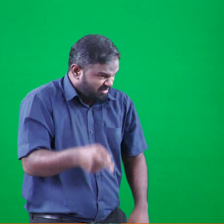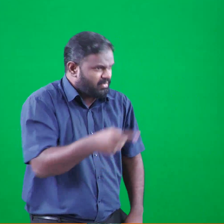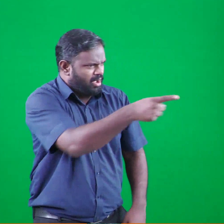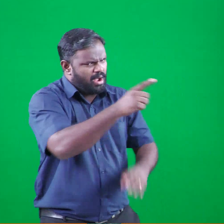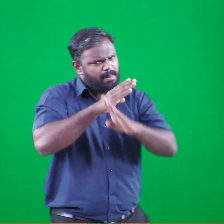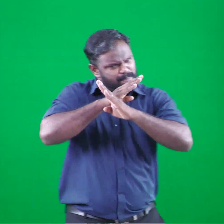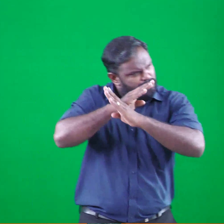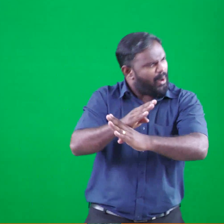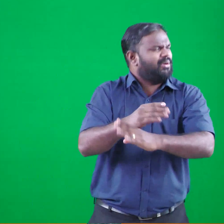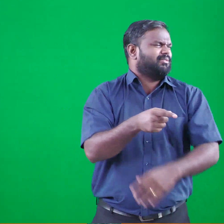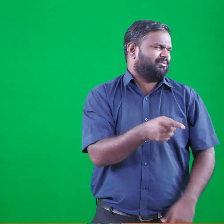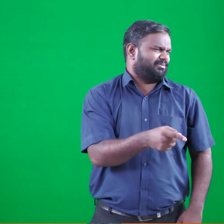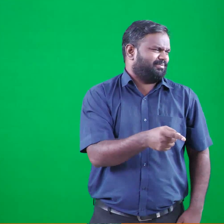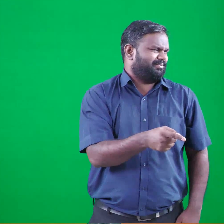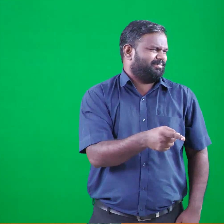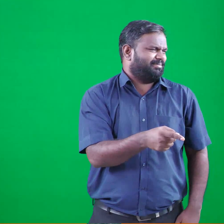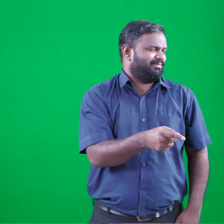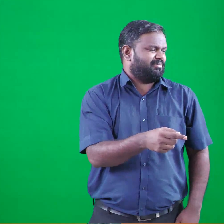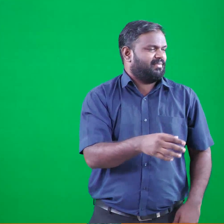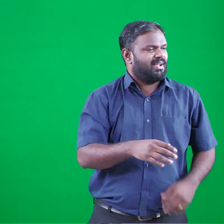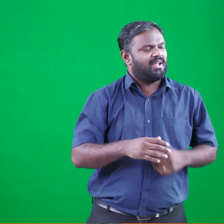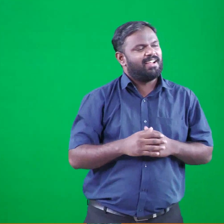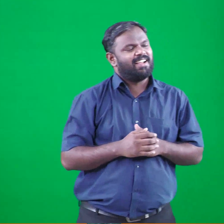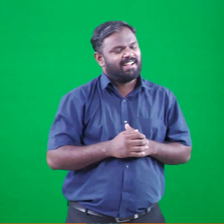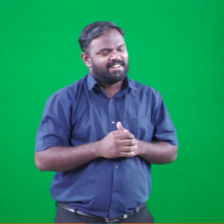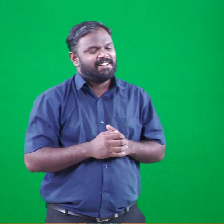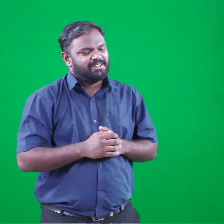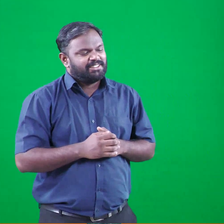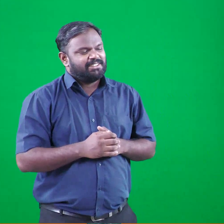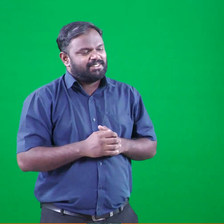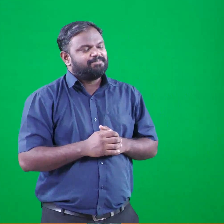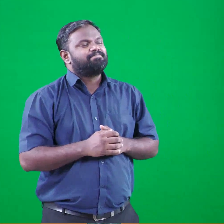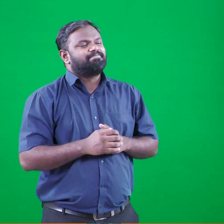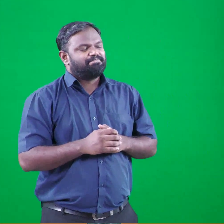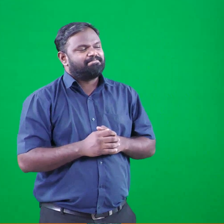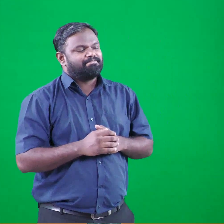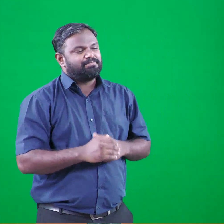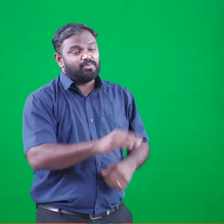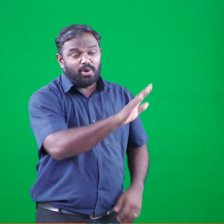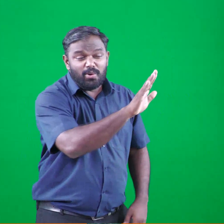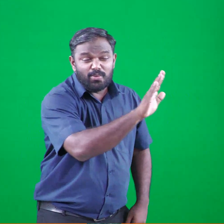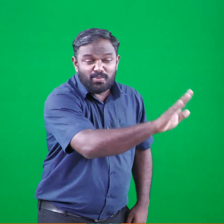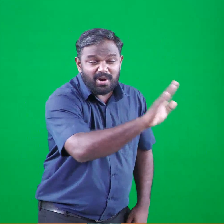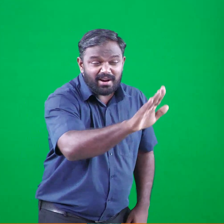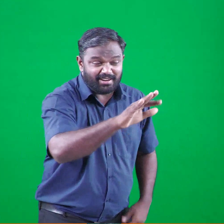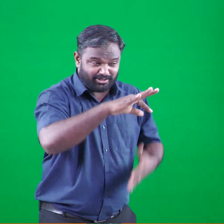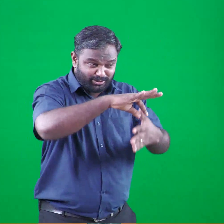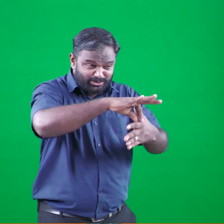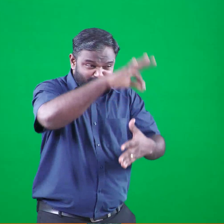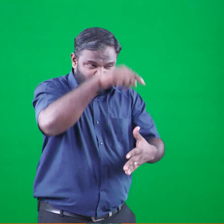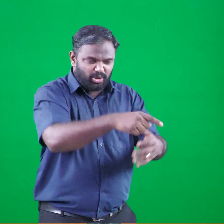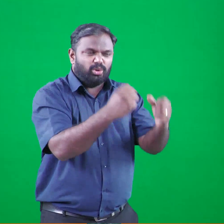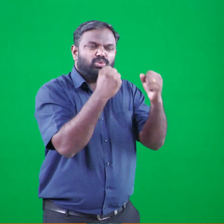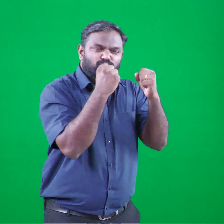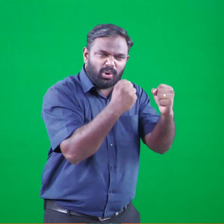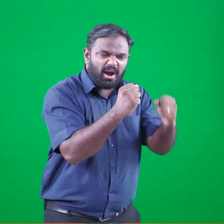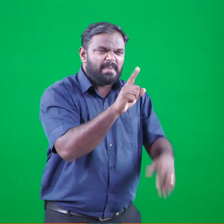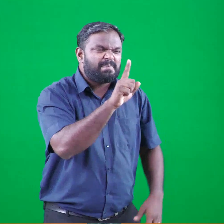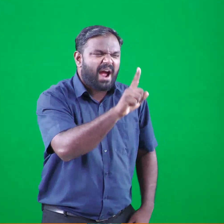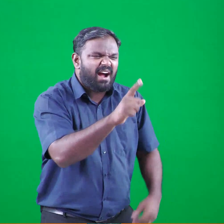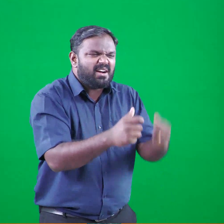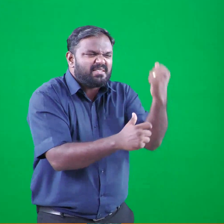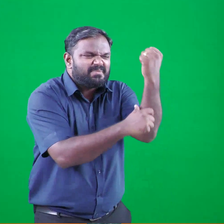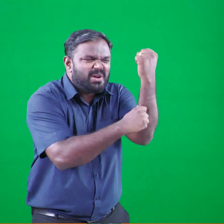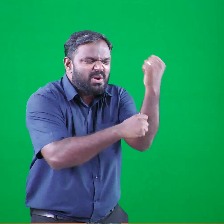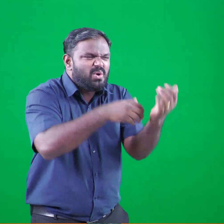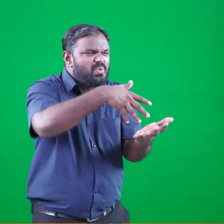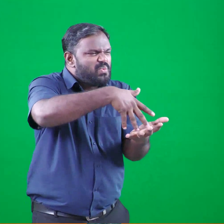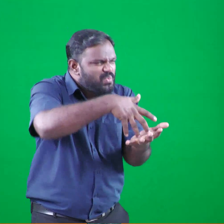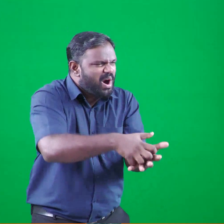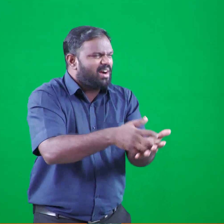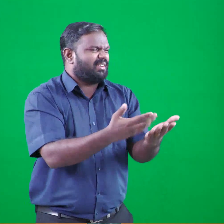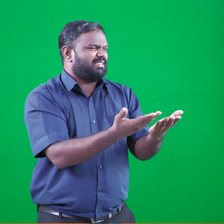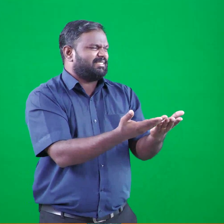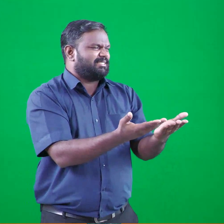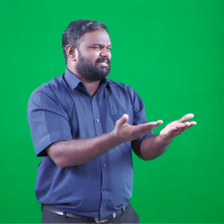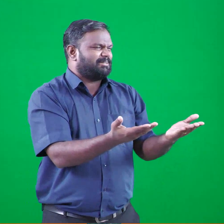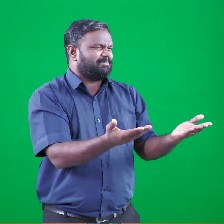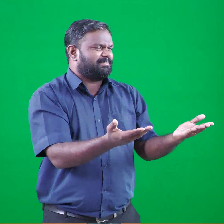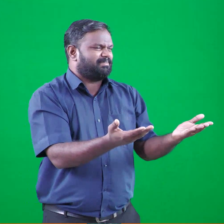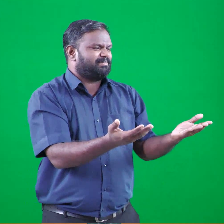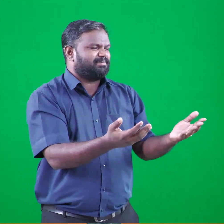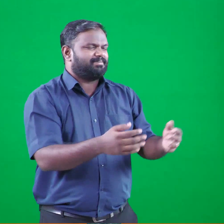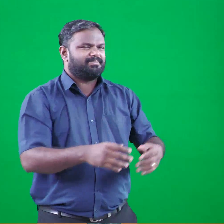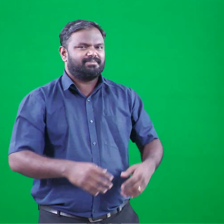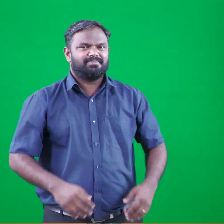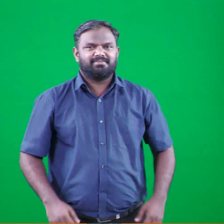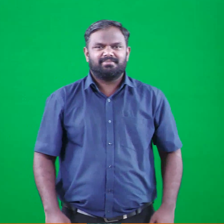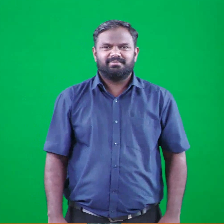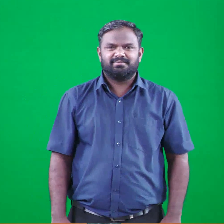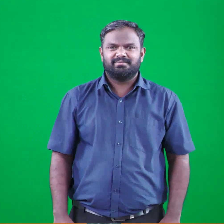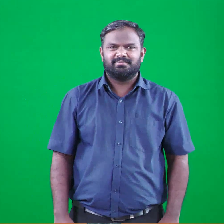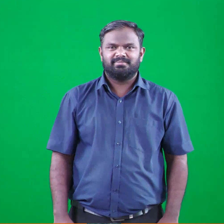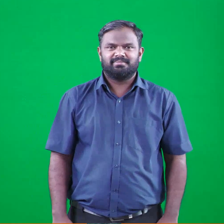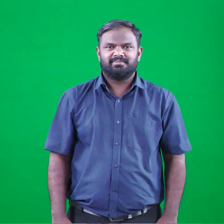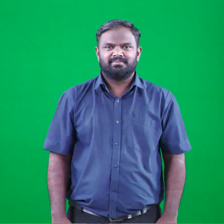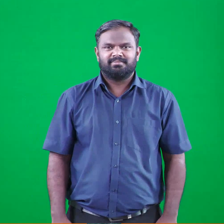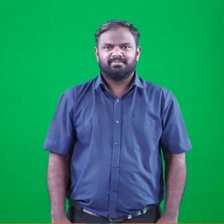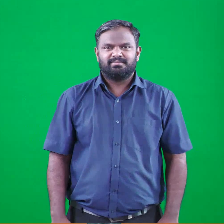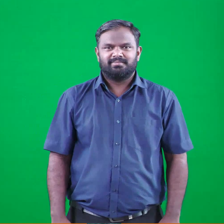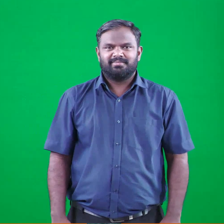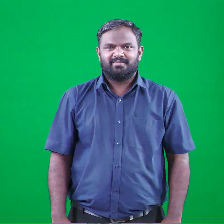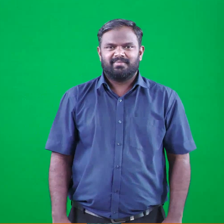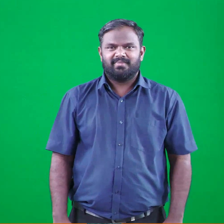For the spirit is willing, but the body is weak."